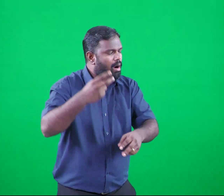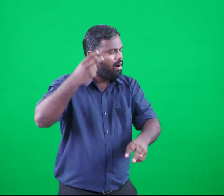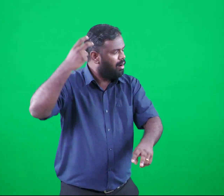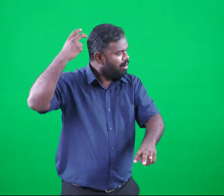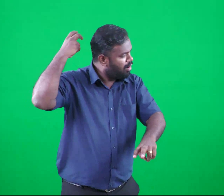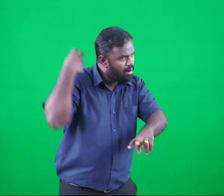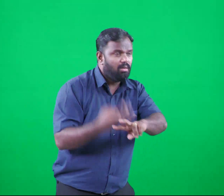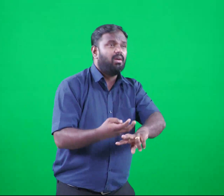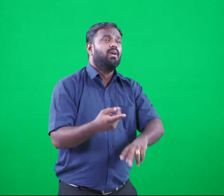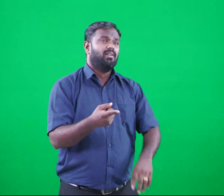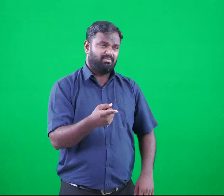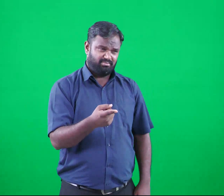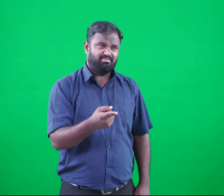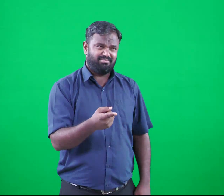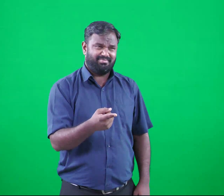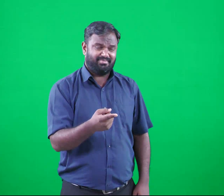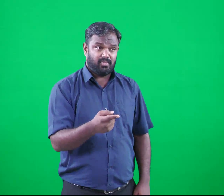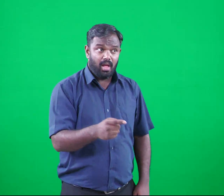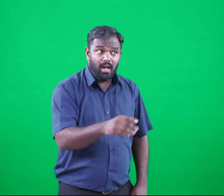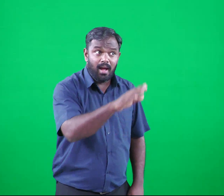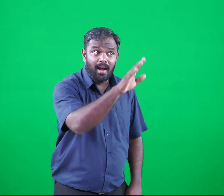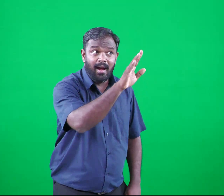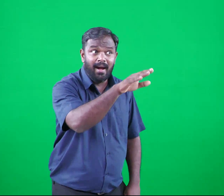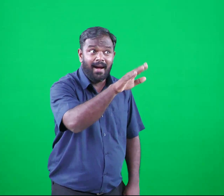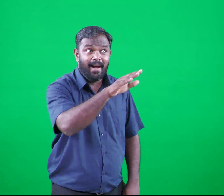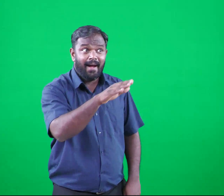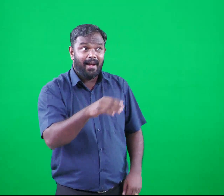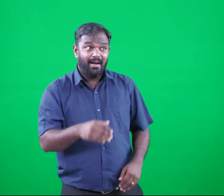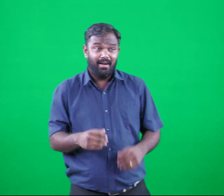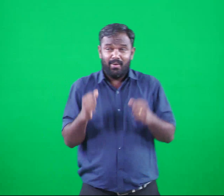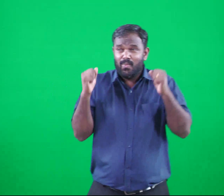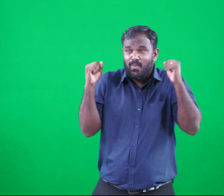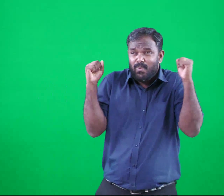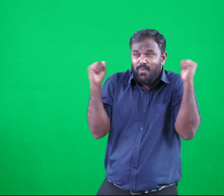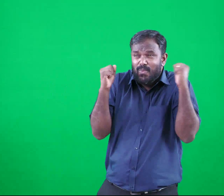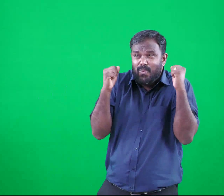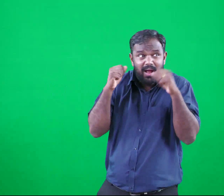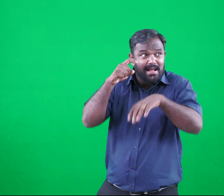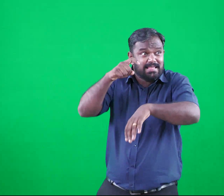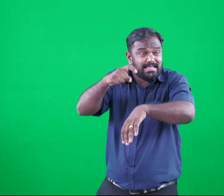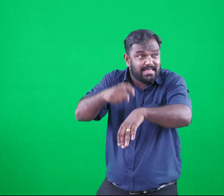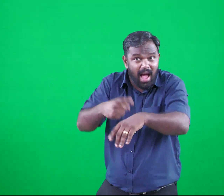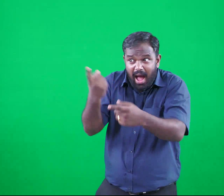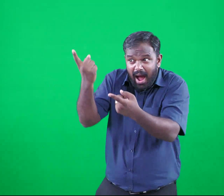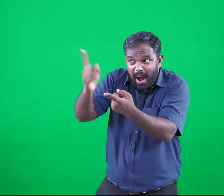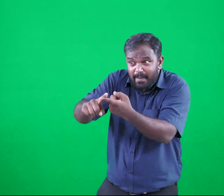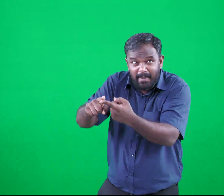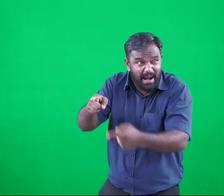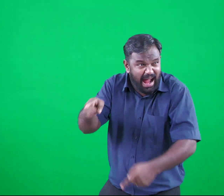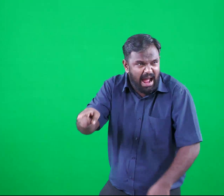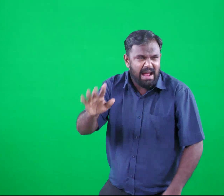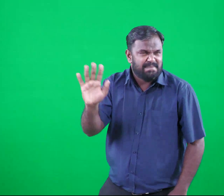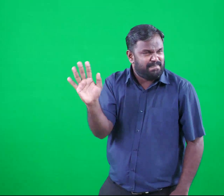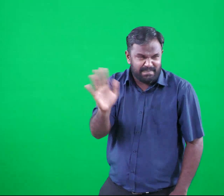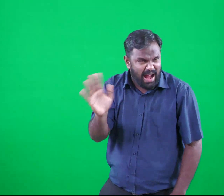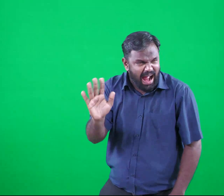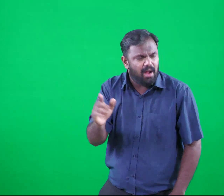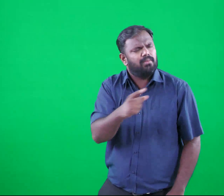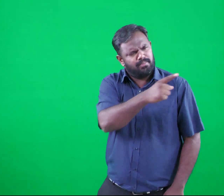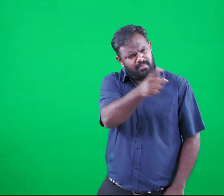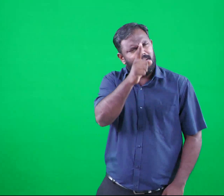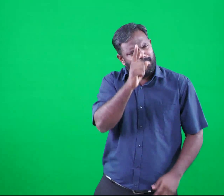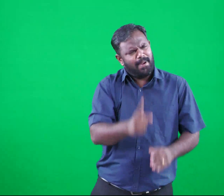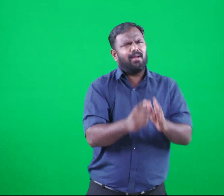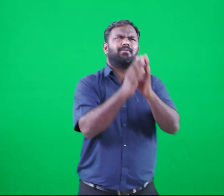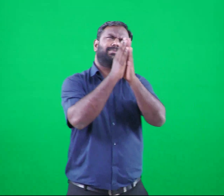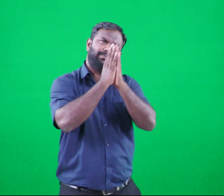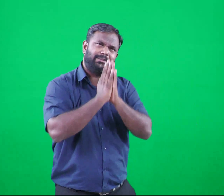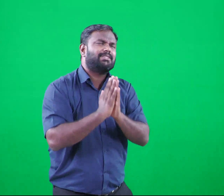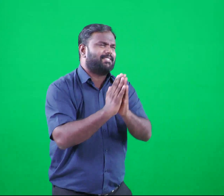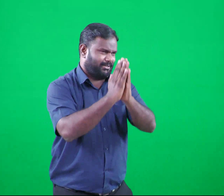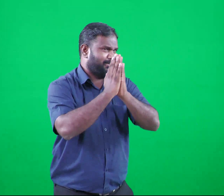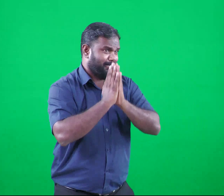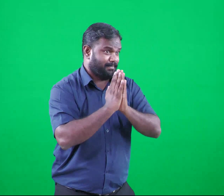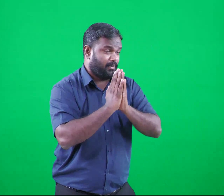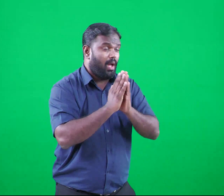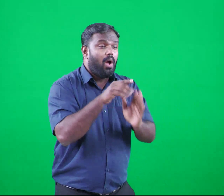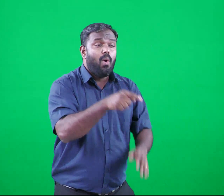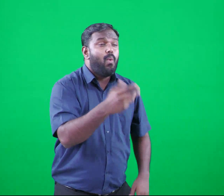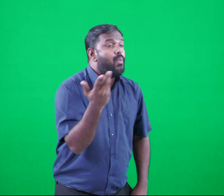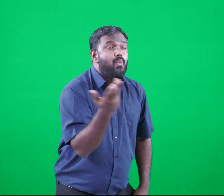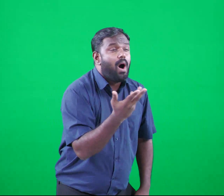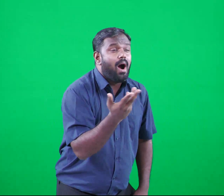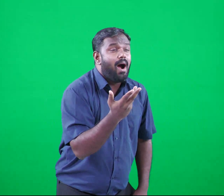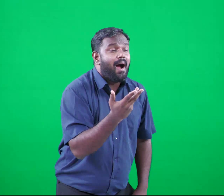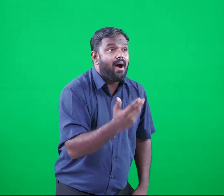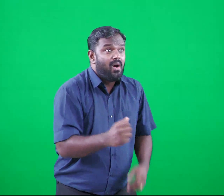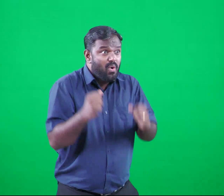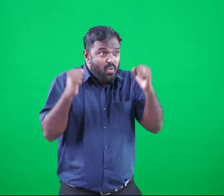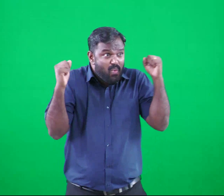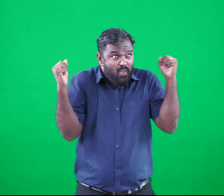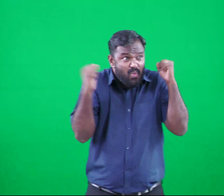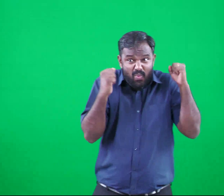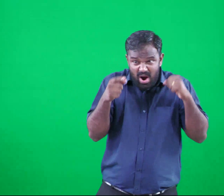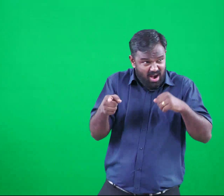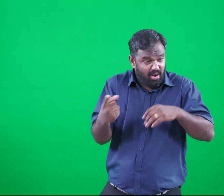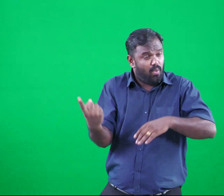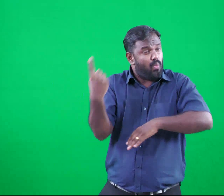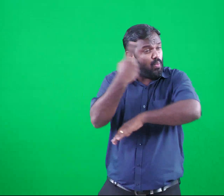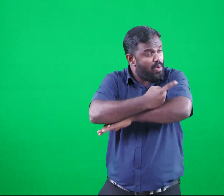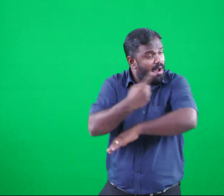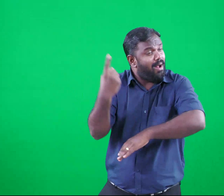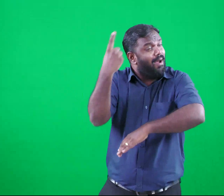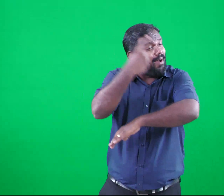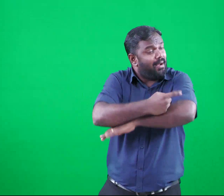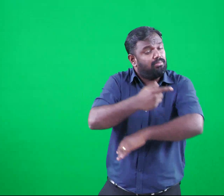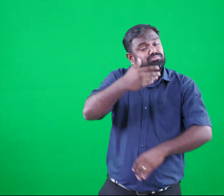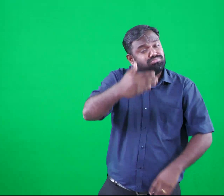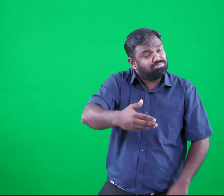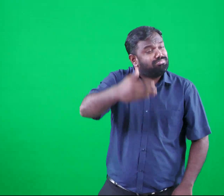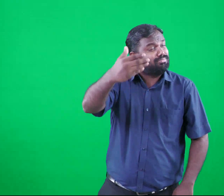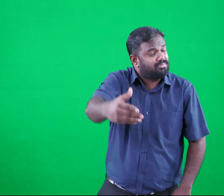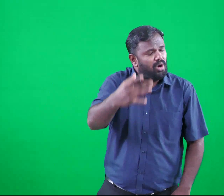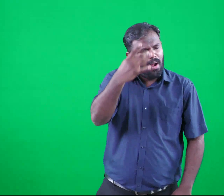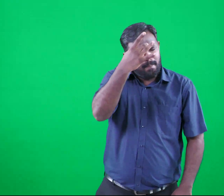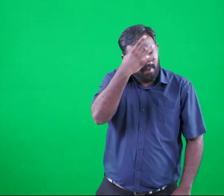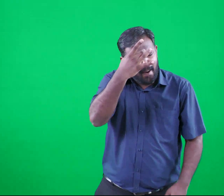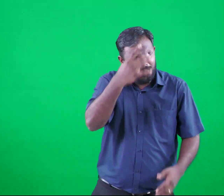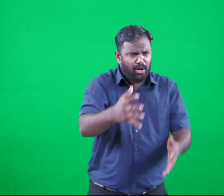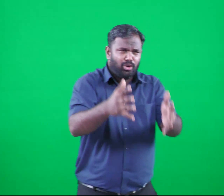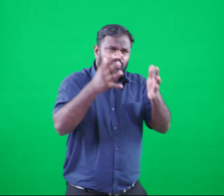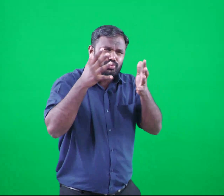Pray that this will not occur in the winter.